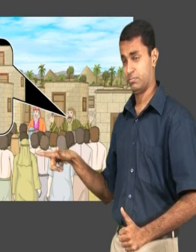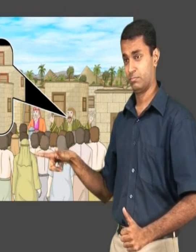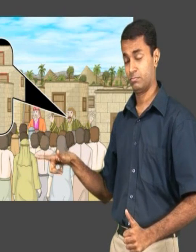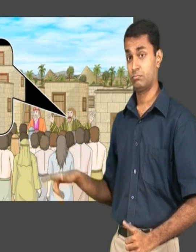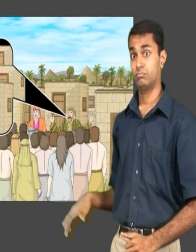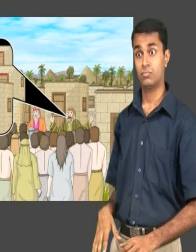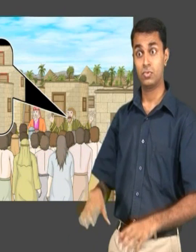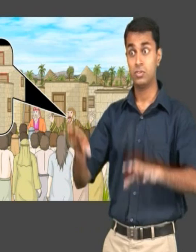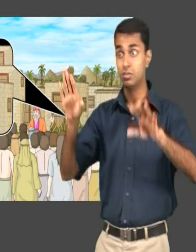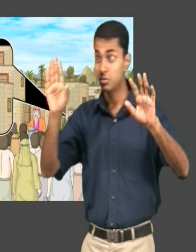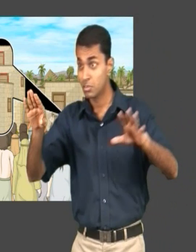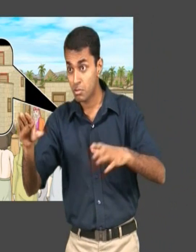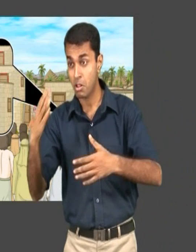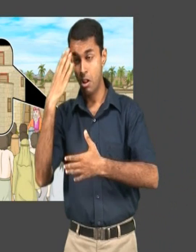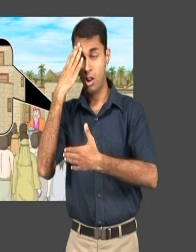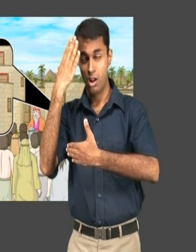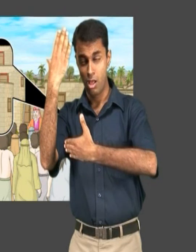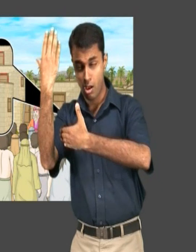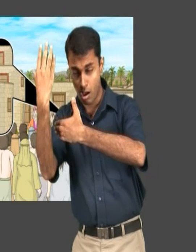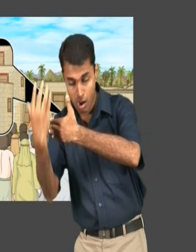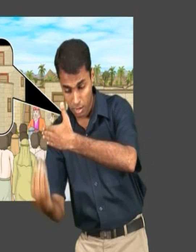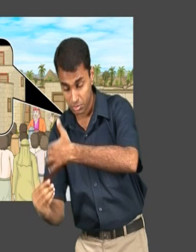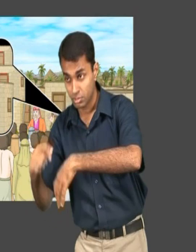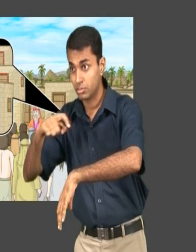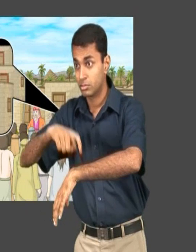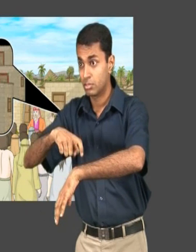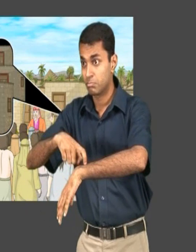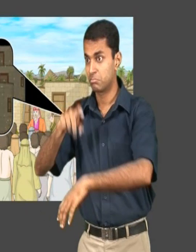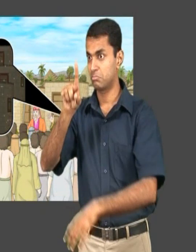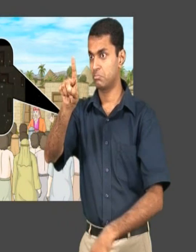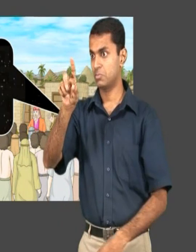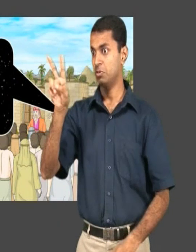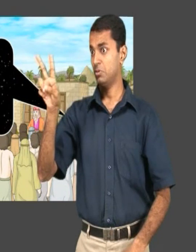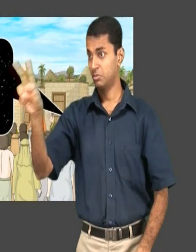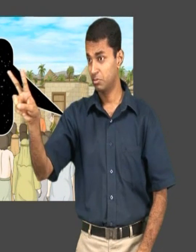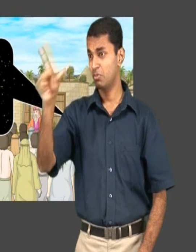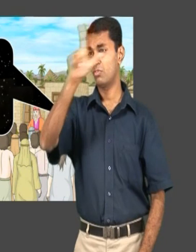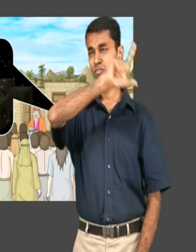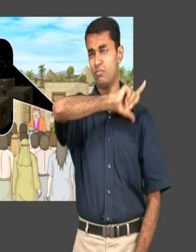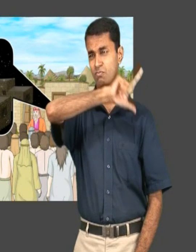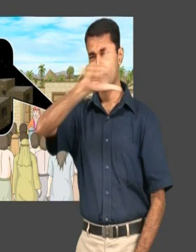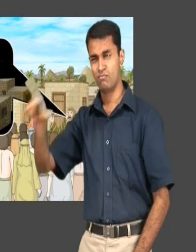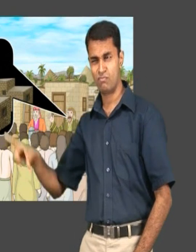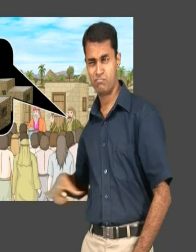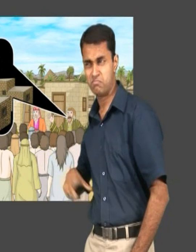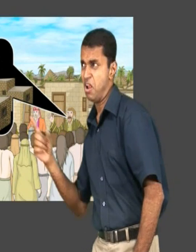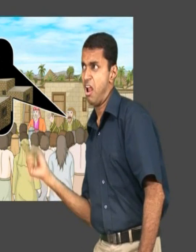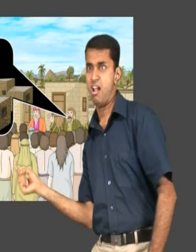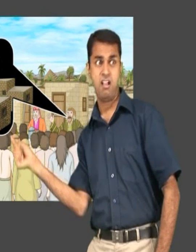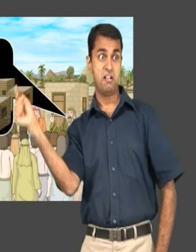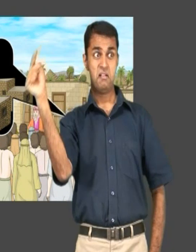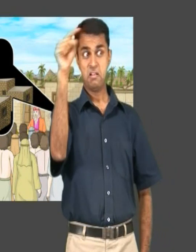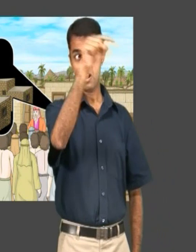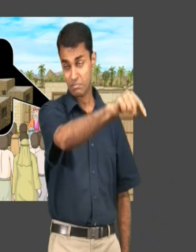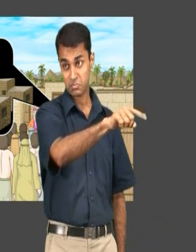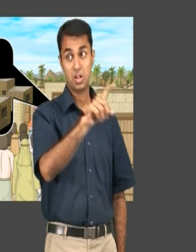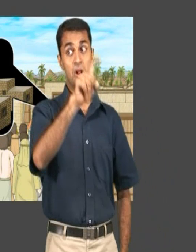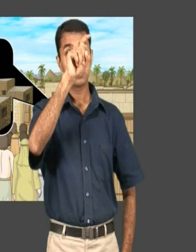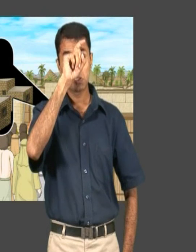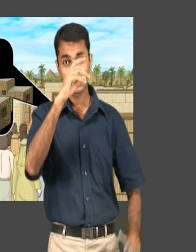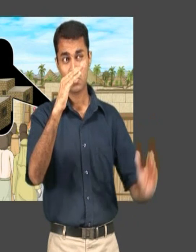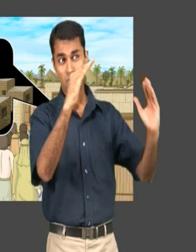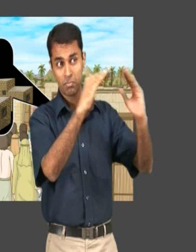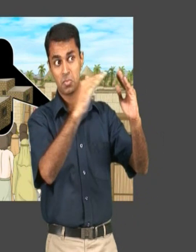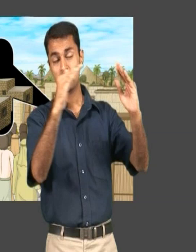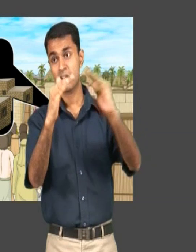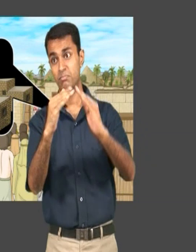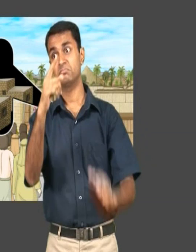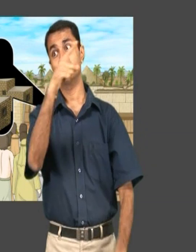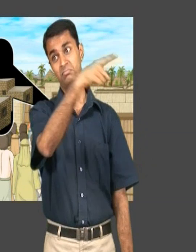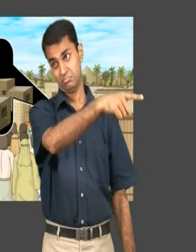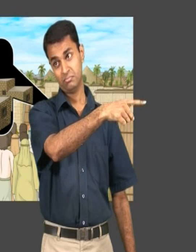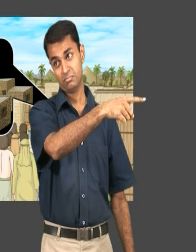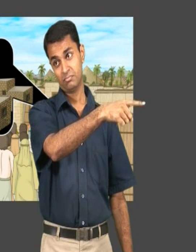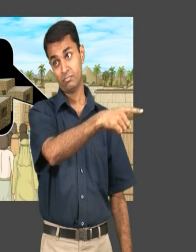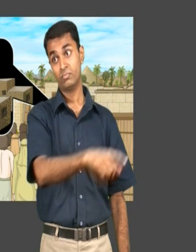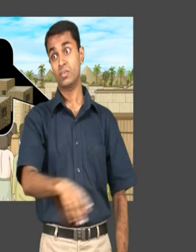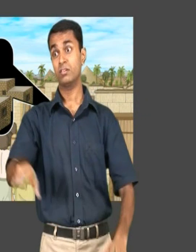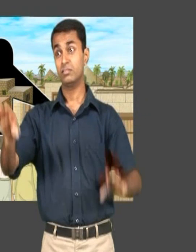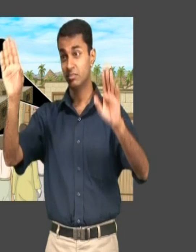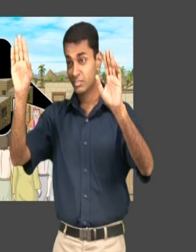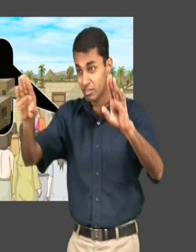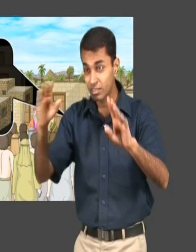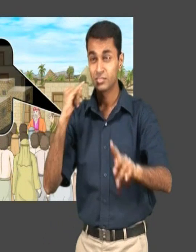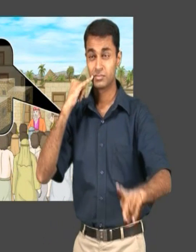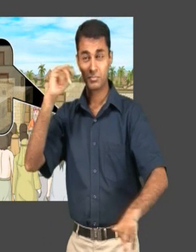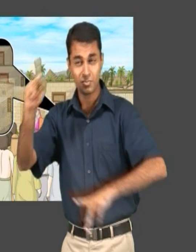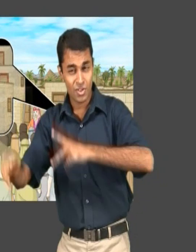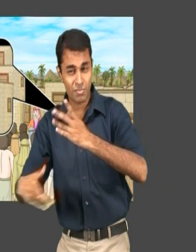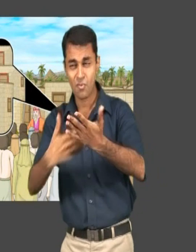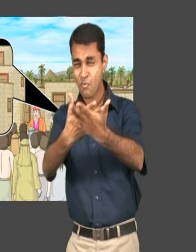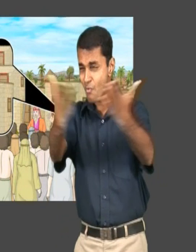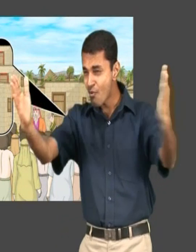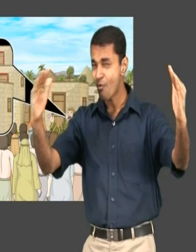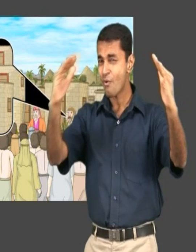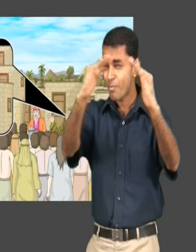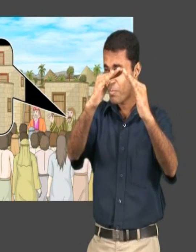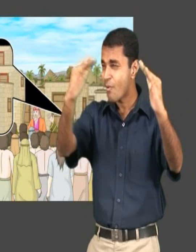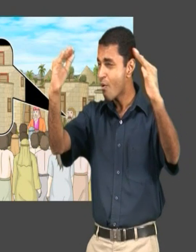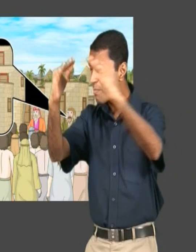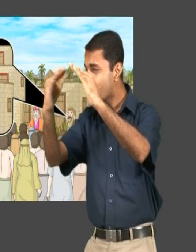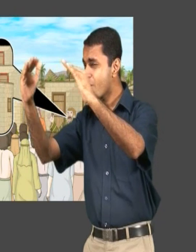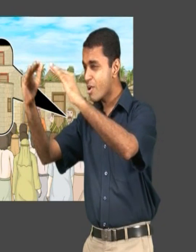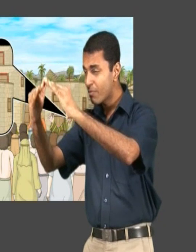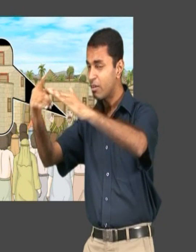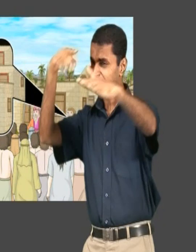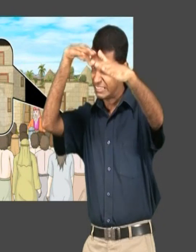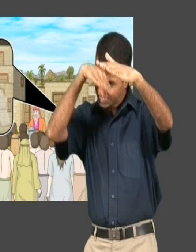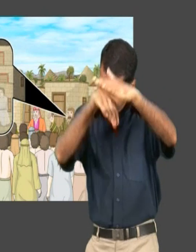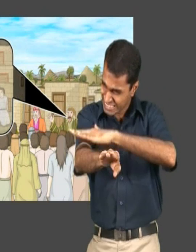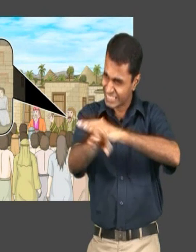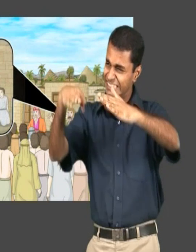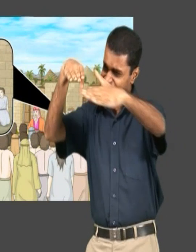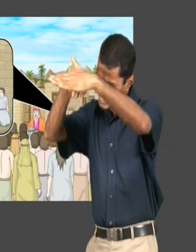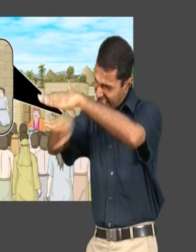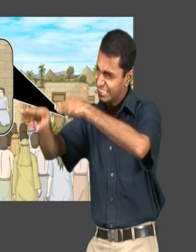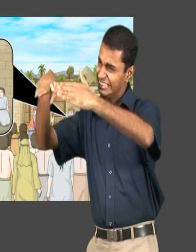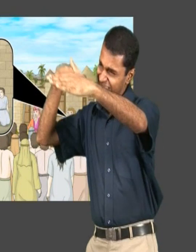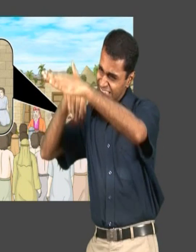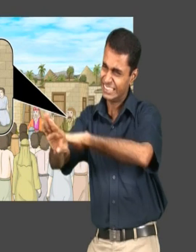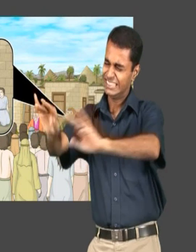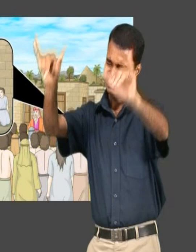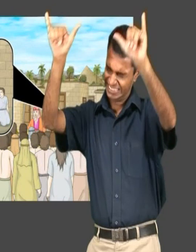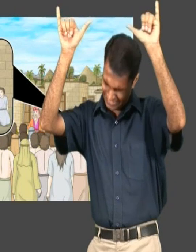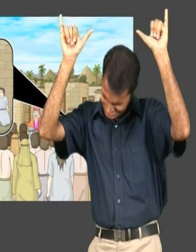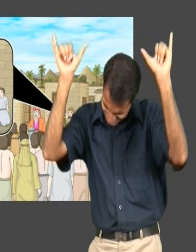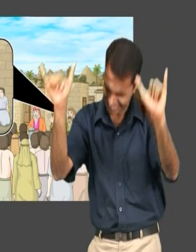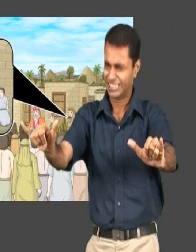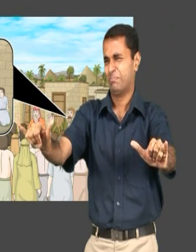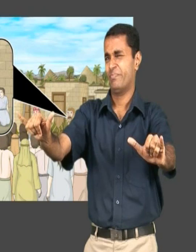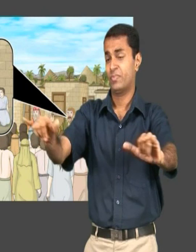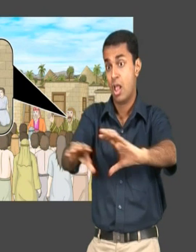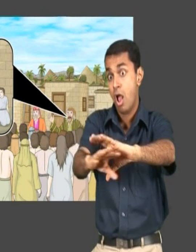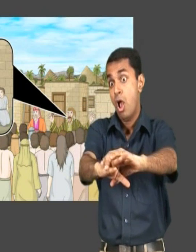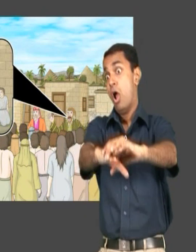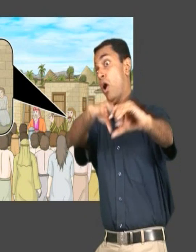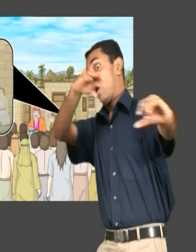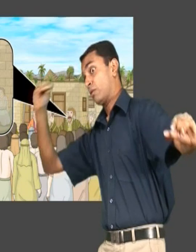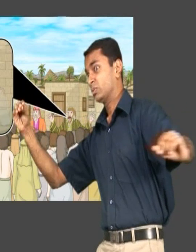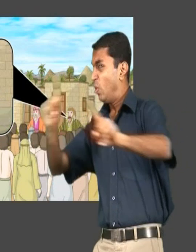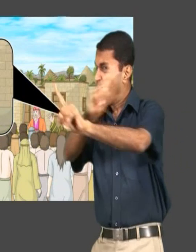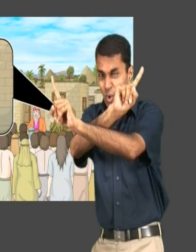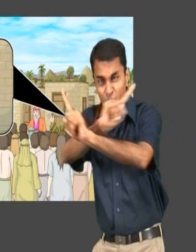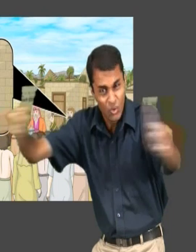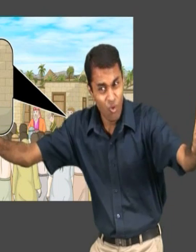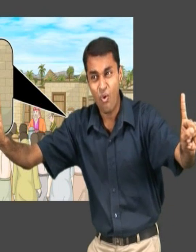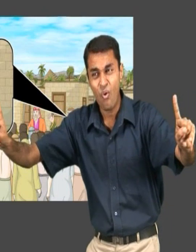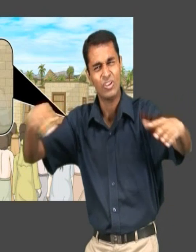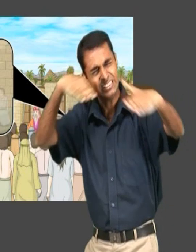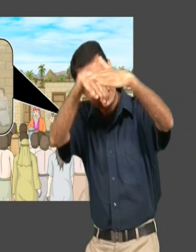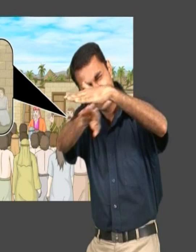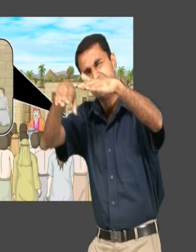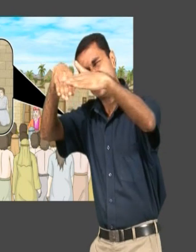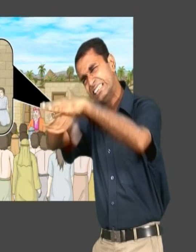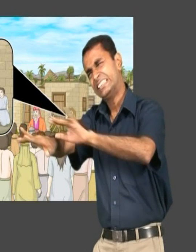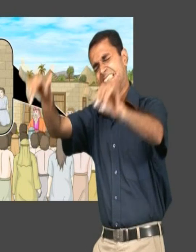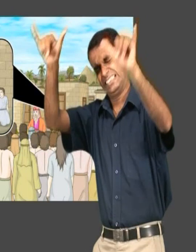None of you shall go out the door of his house until morning.